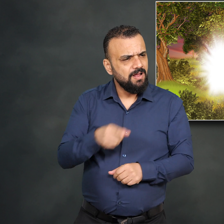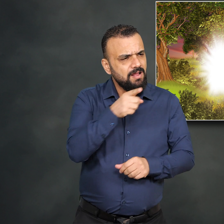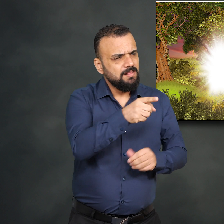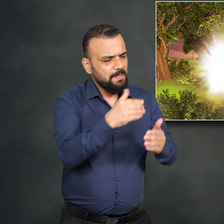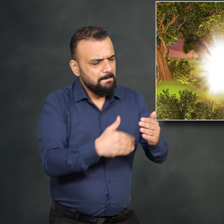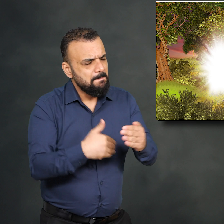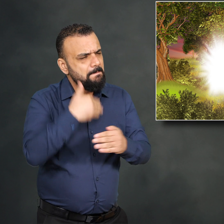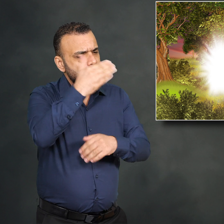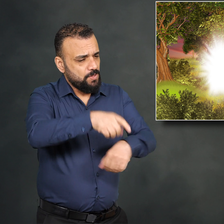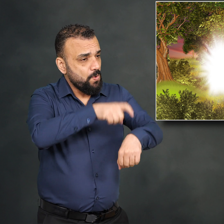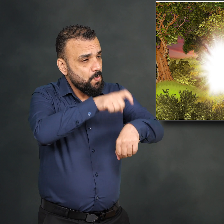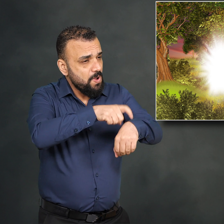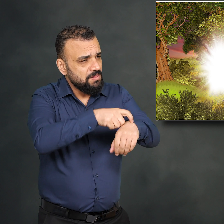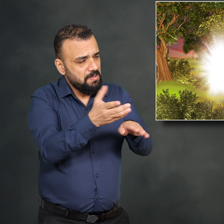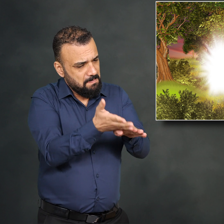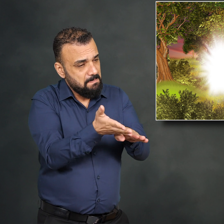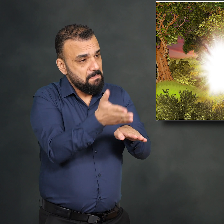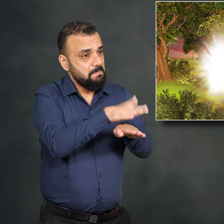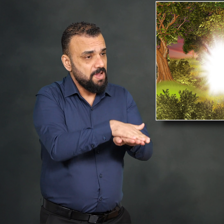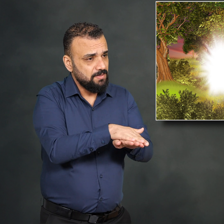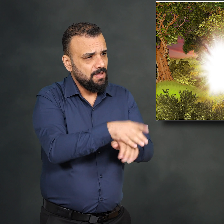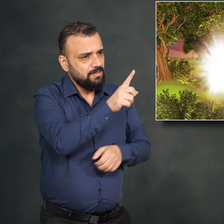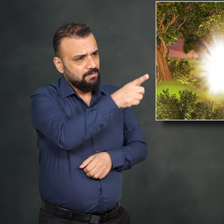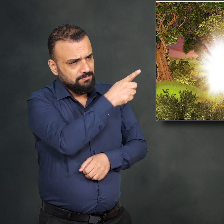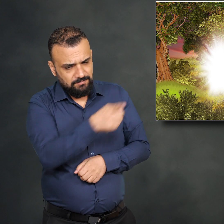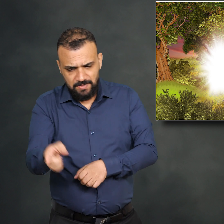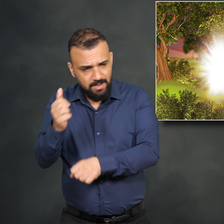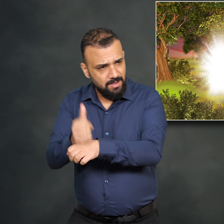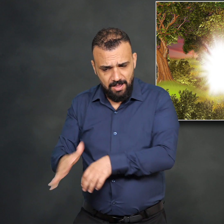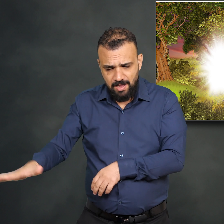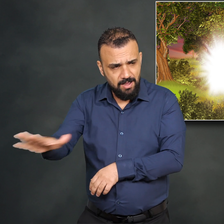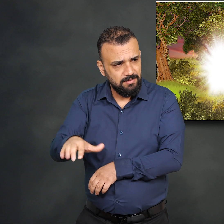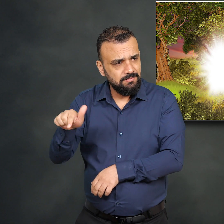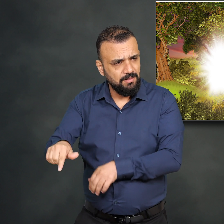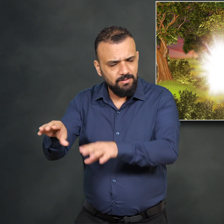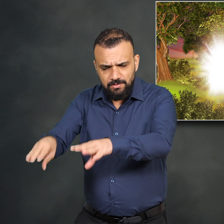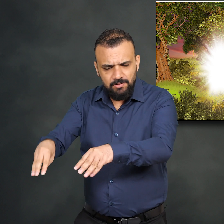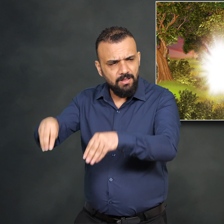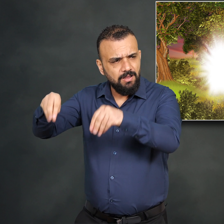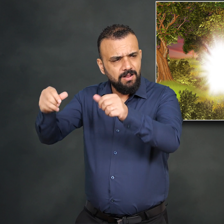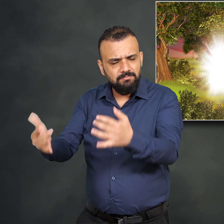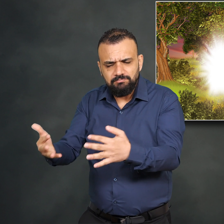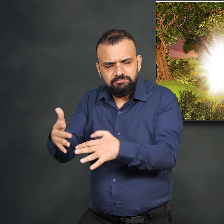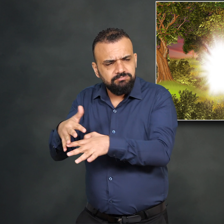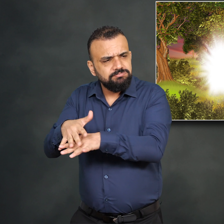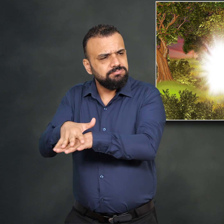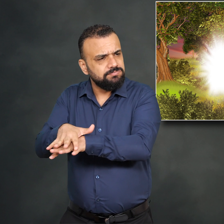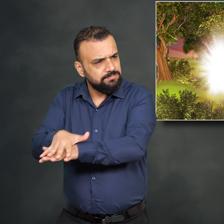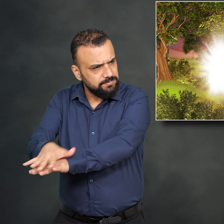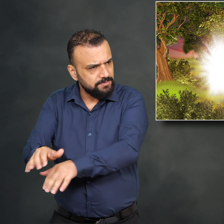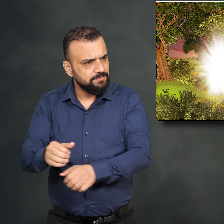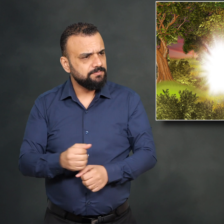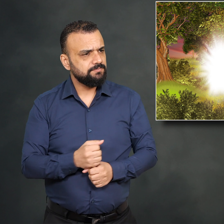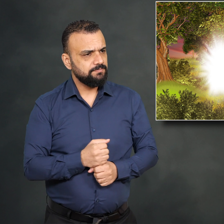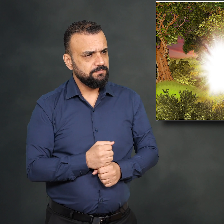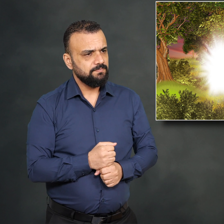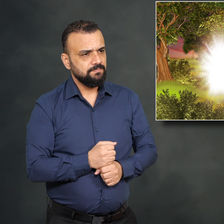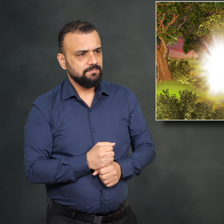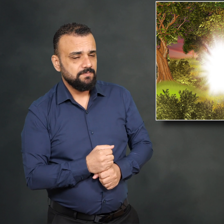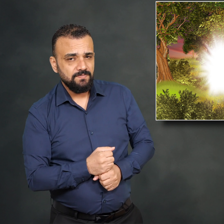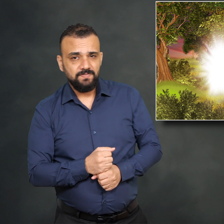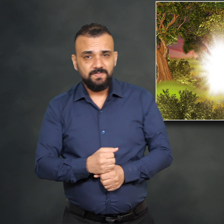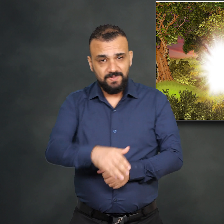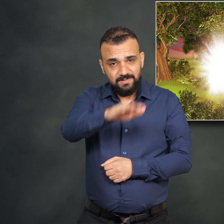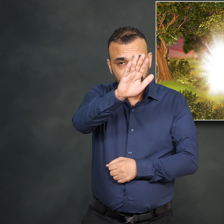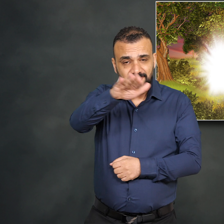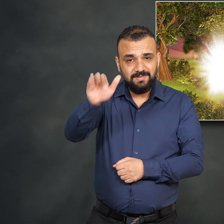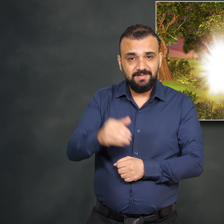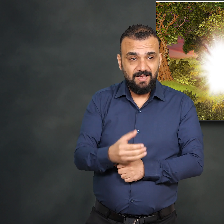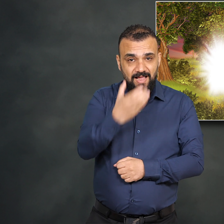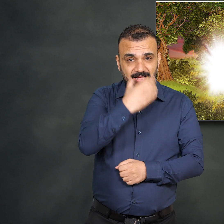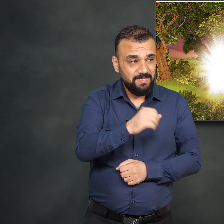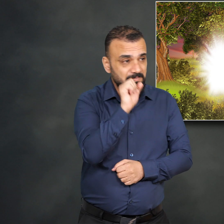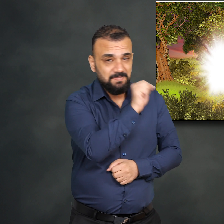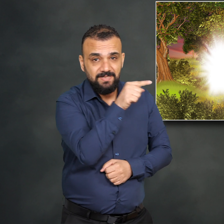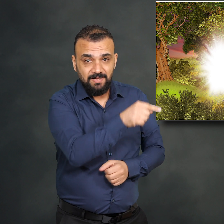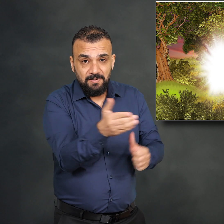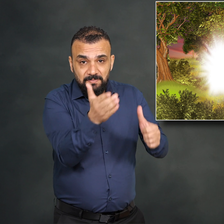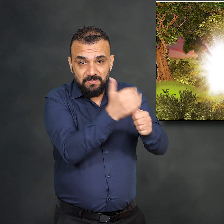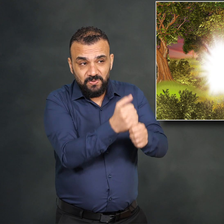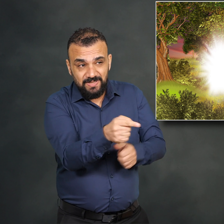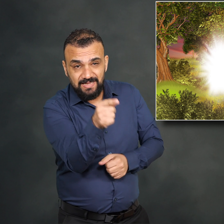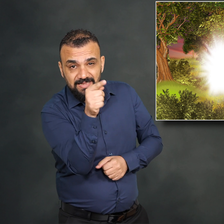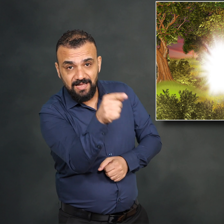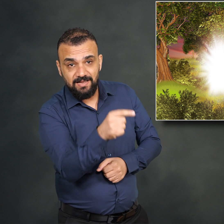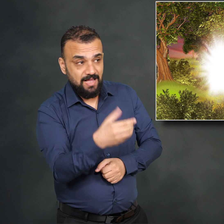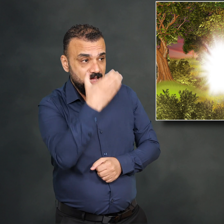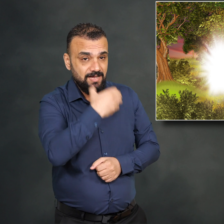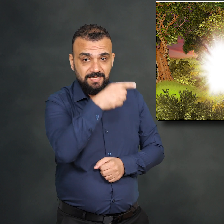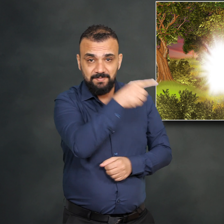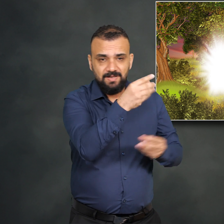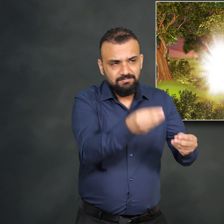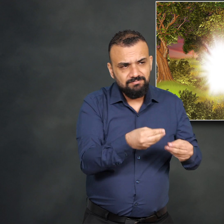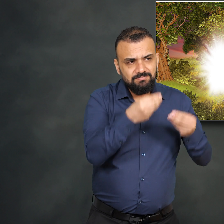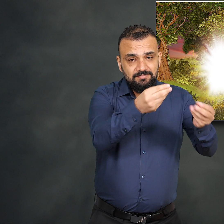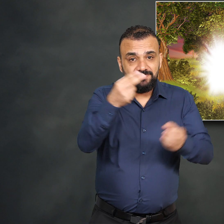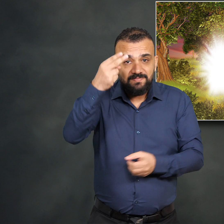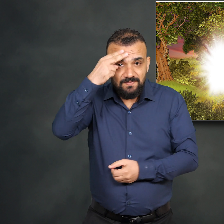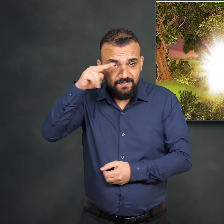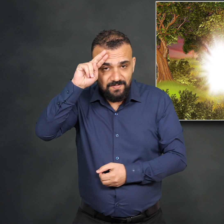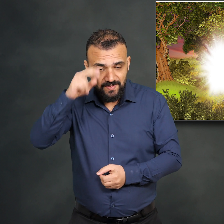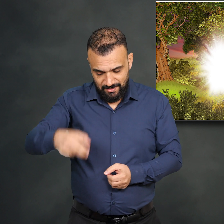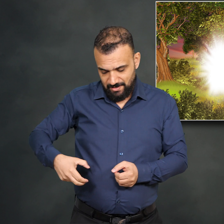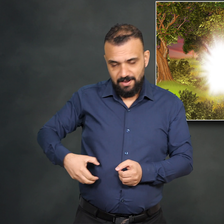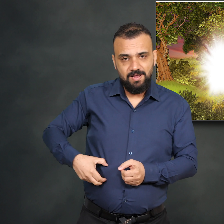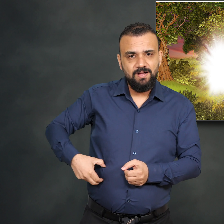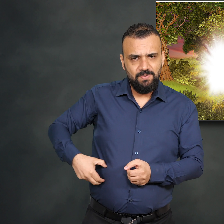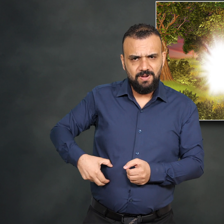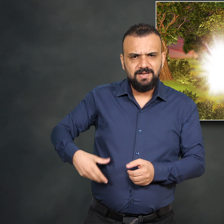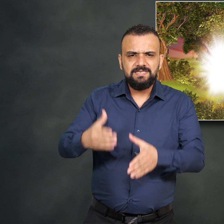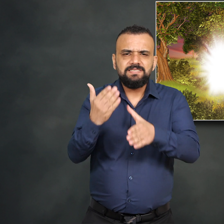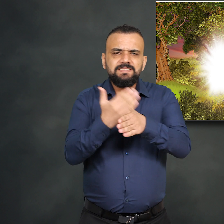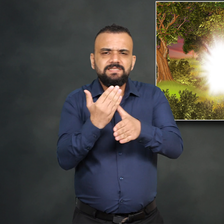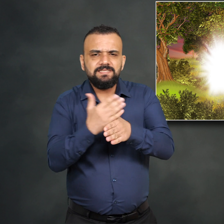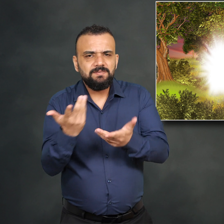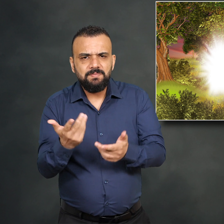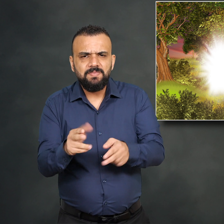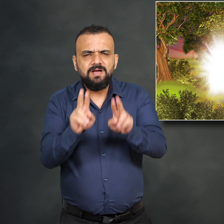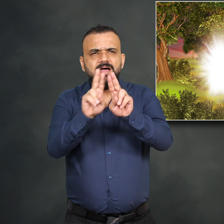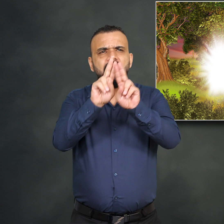For dust you are, and to dust you shall return.”